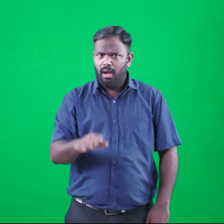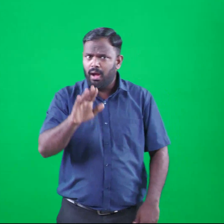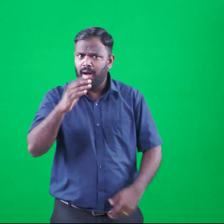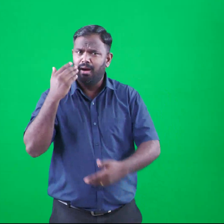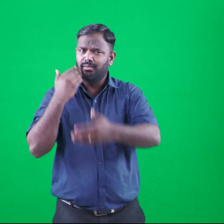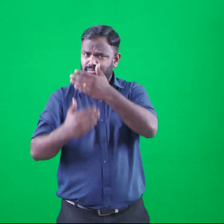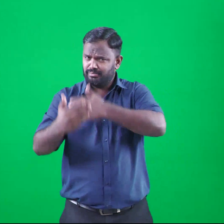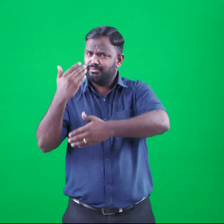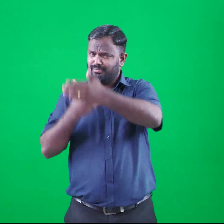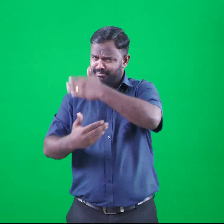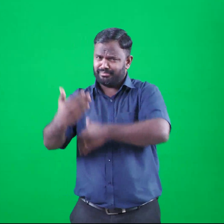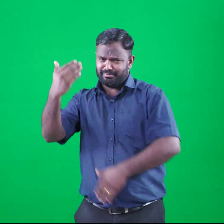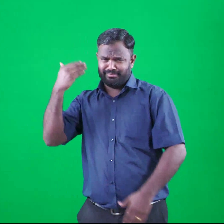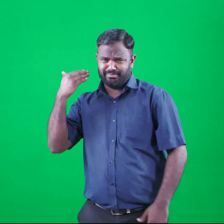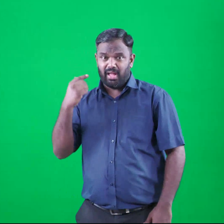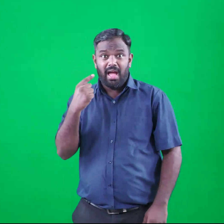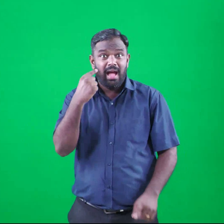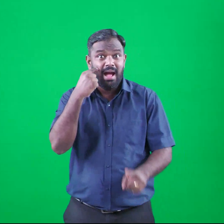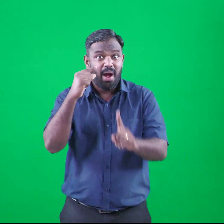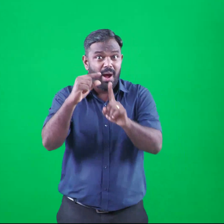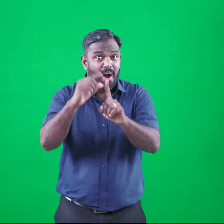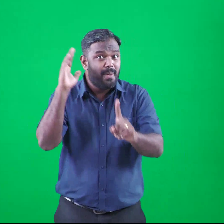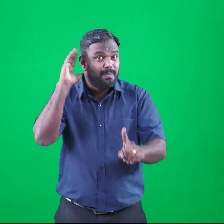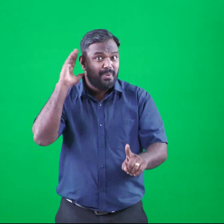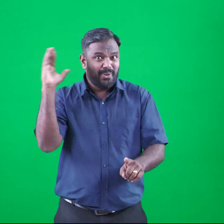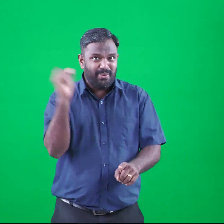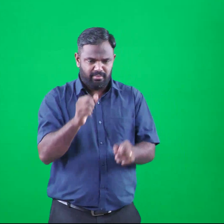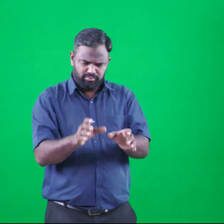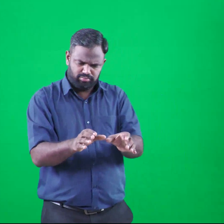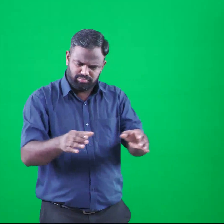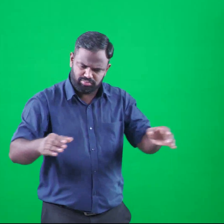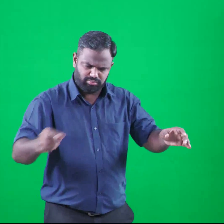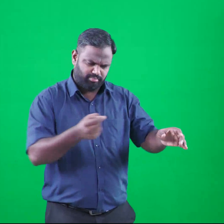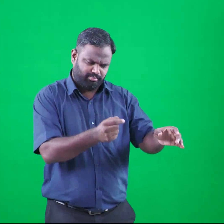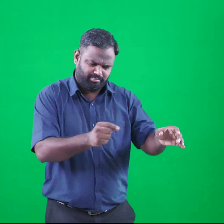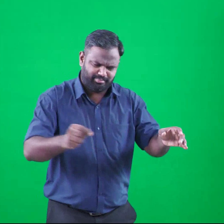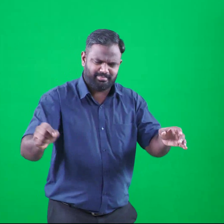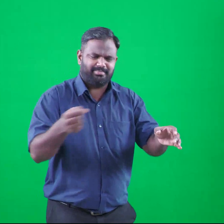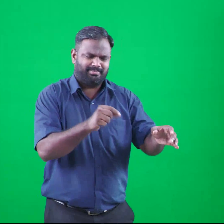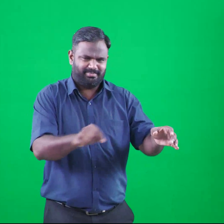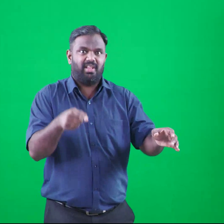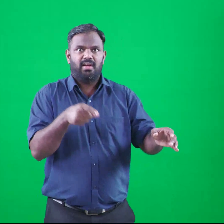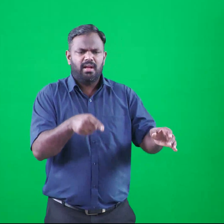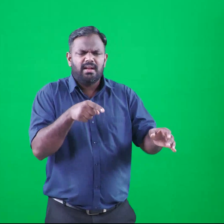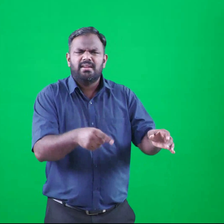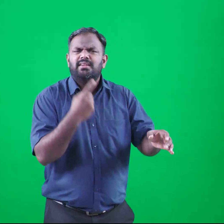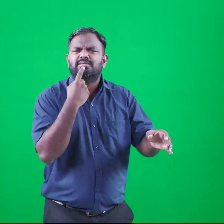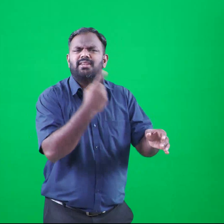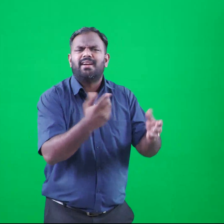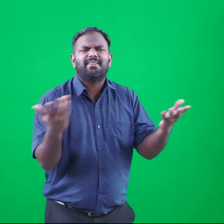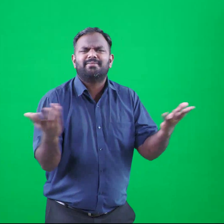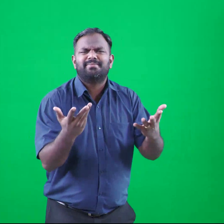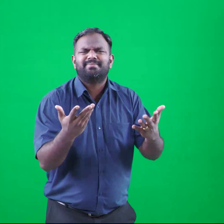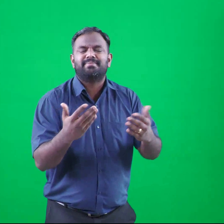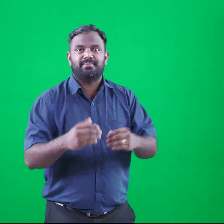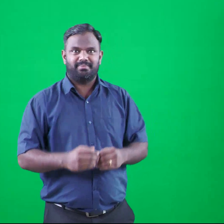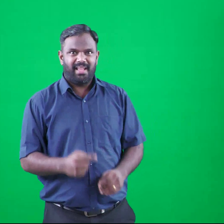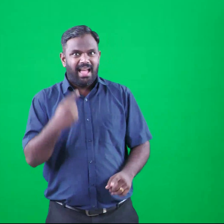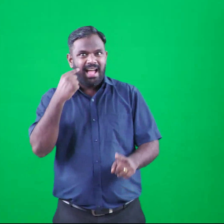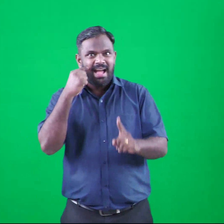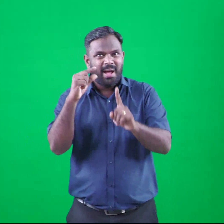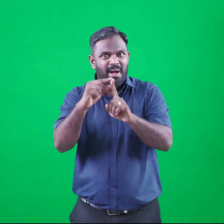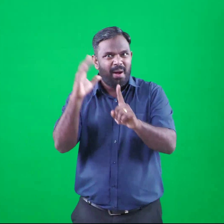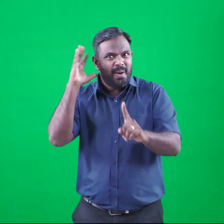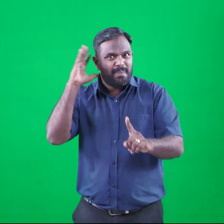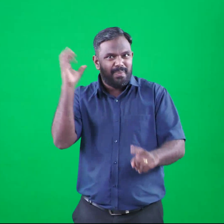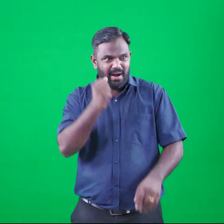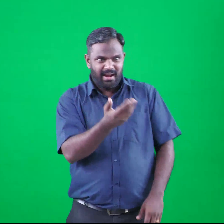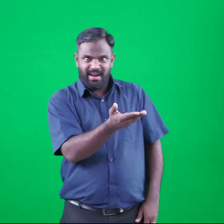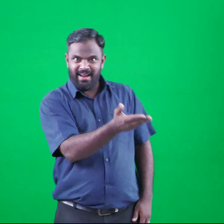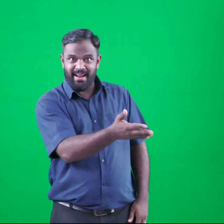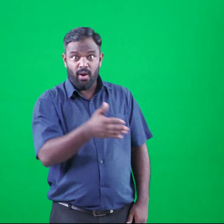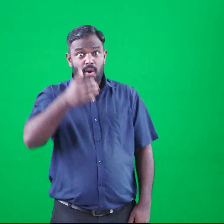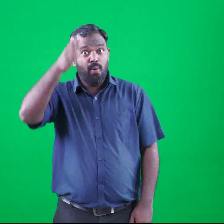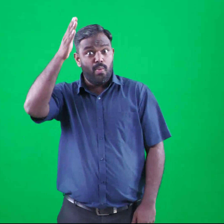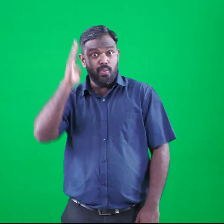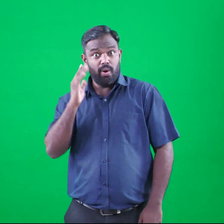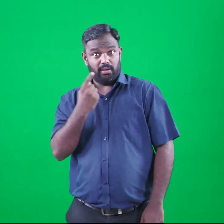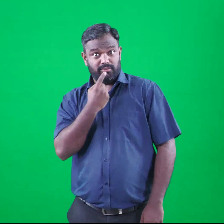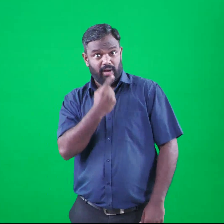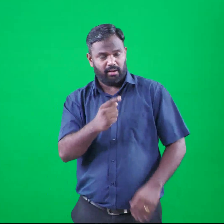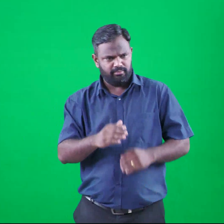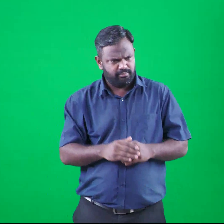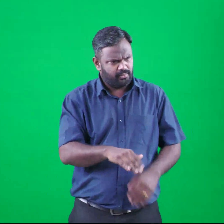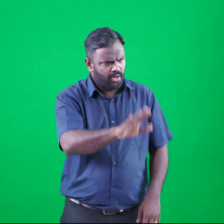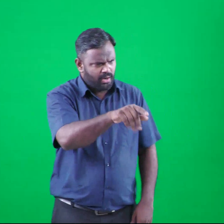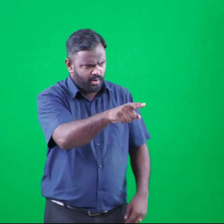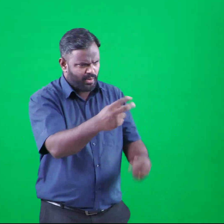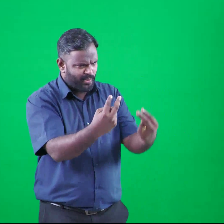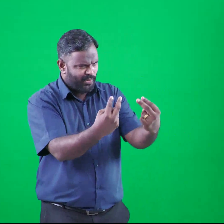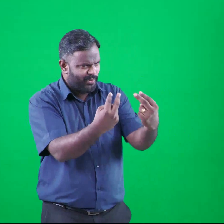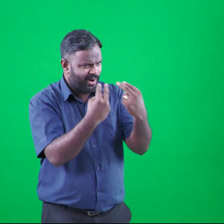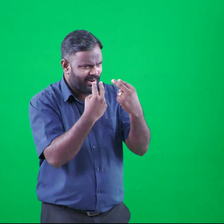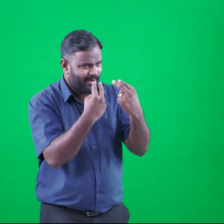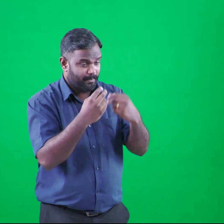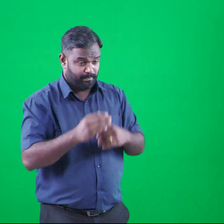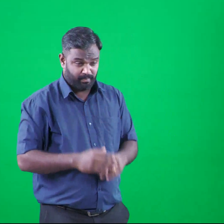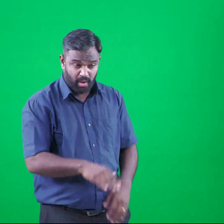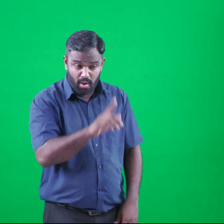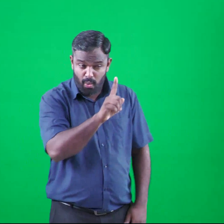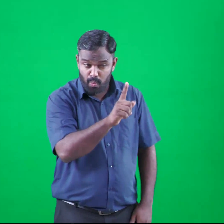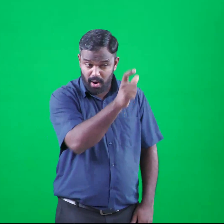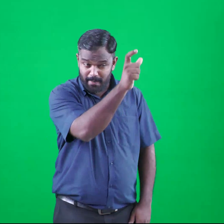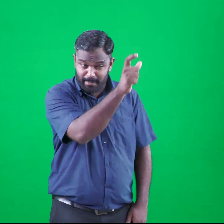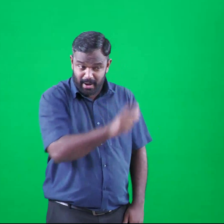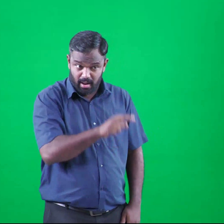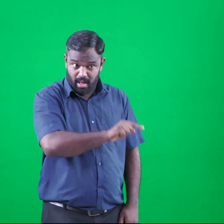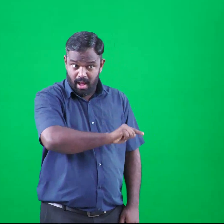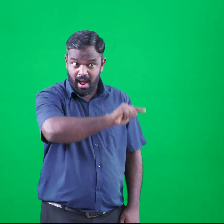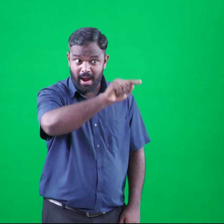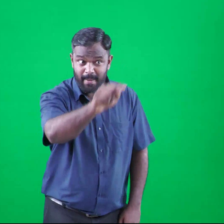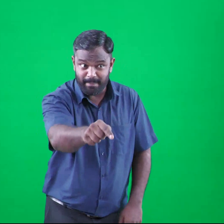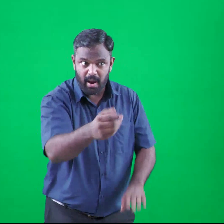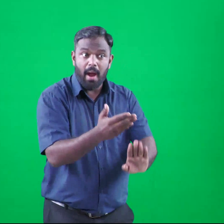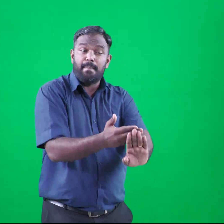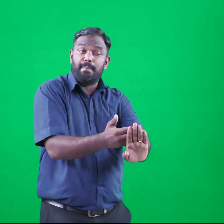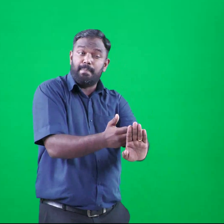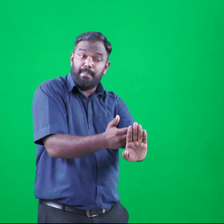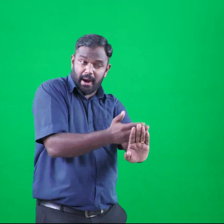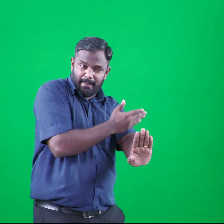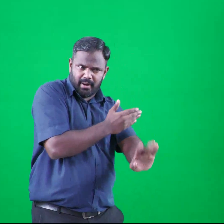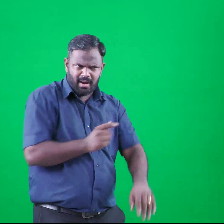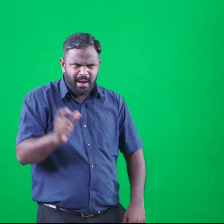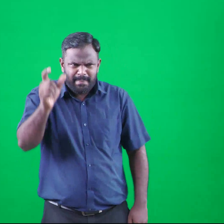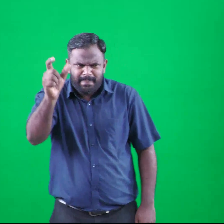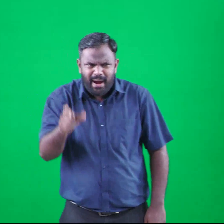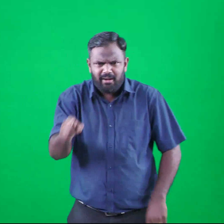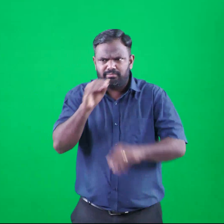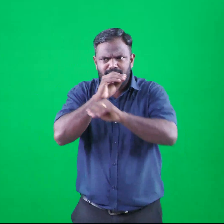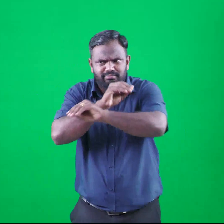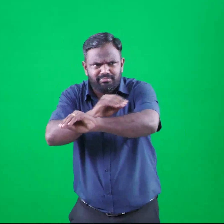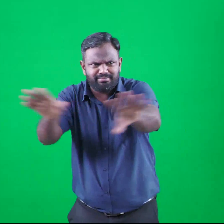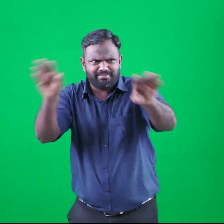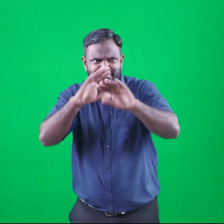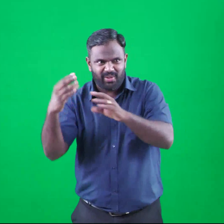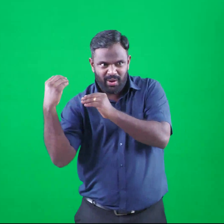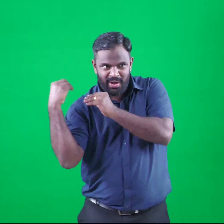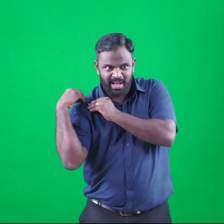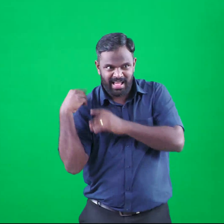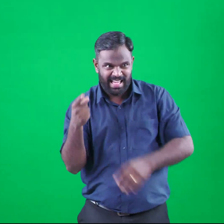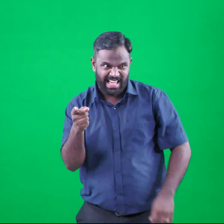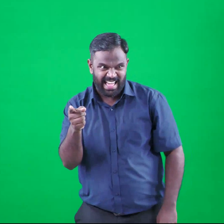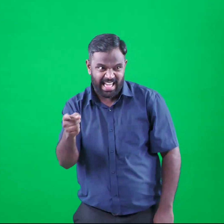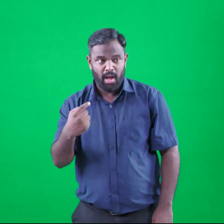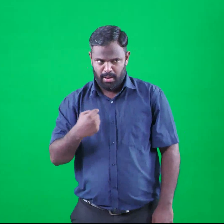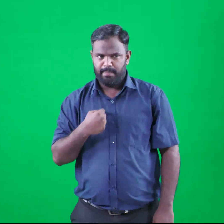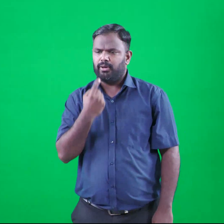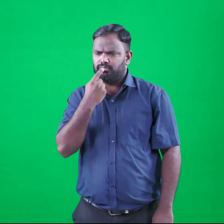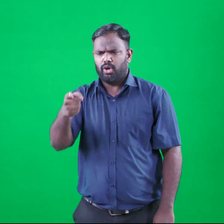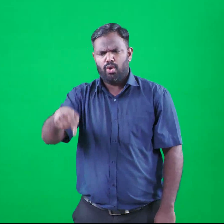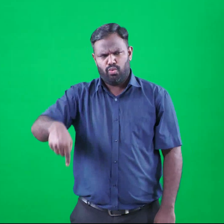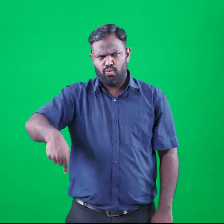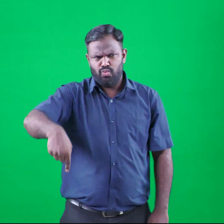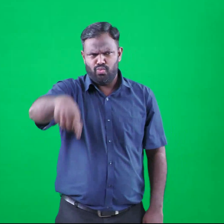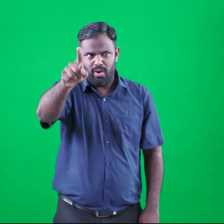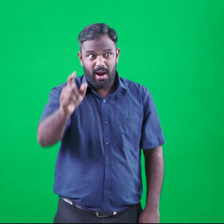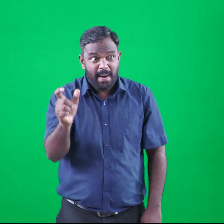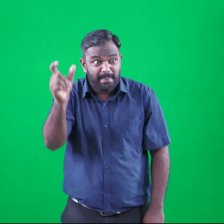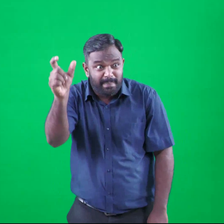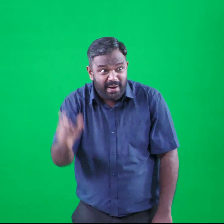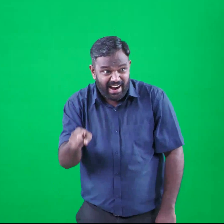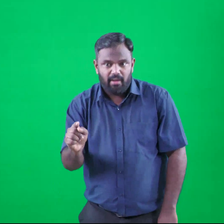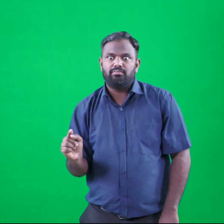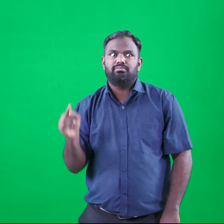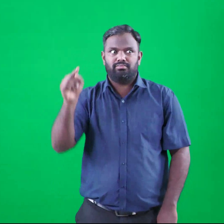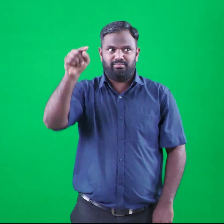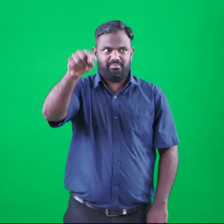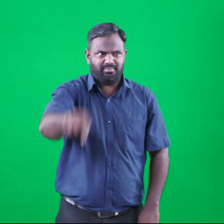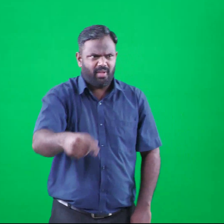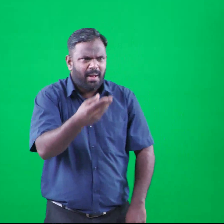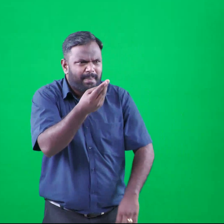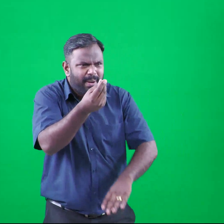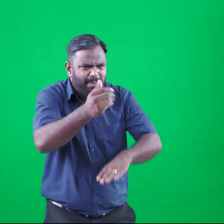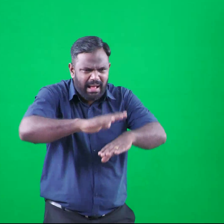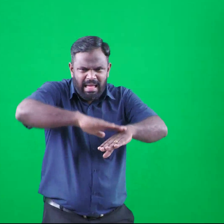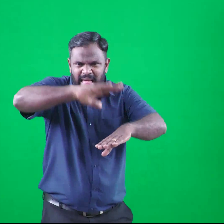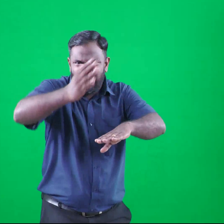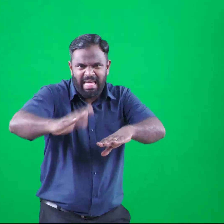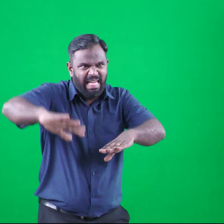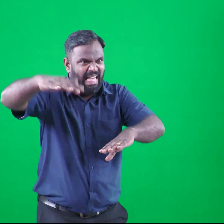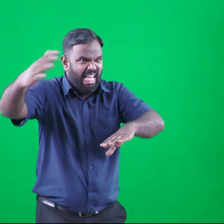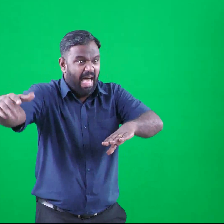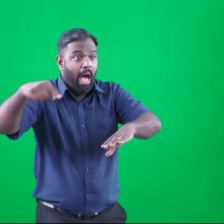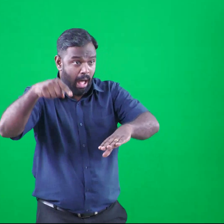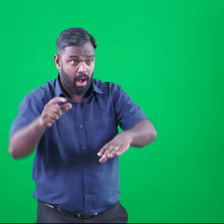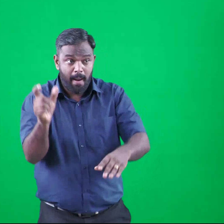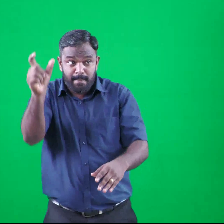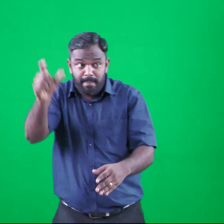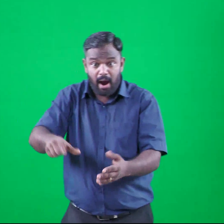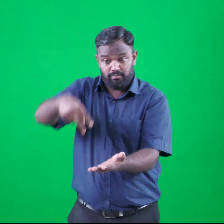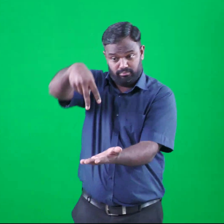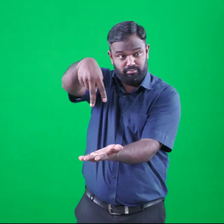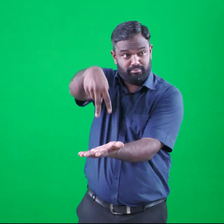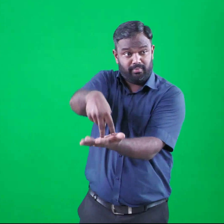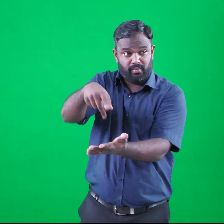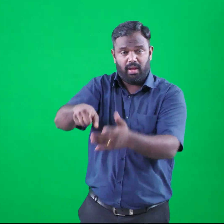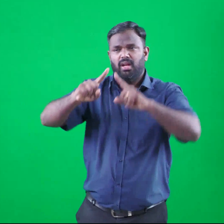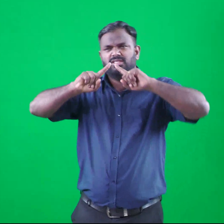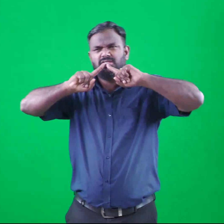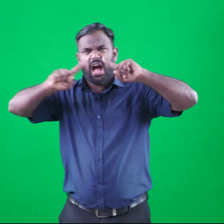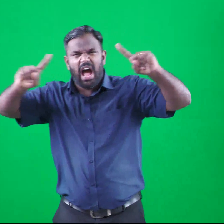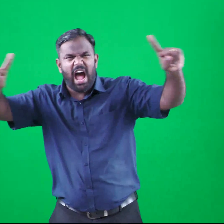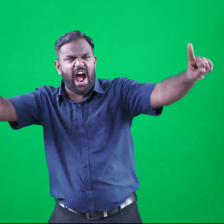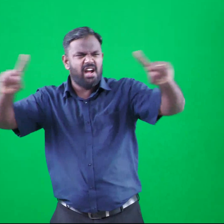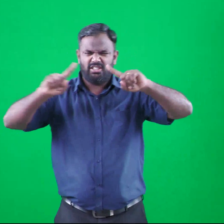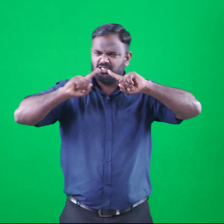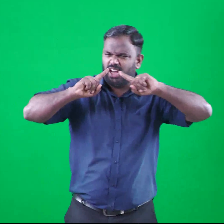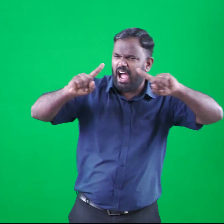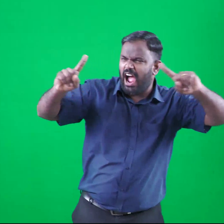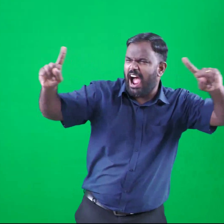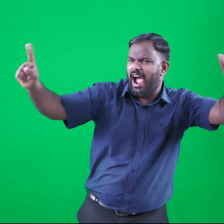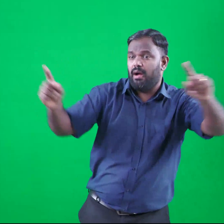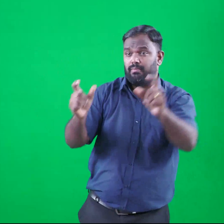As it is written in Isaiah the prophet: "Behold, I will send My messenger ahead of You, who will prepare Your way."